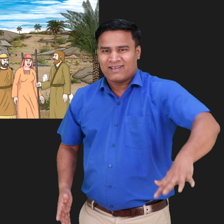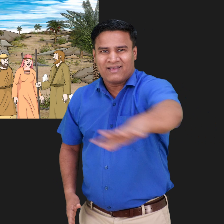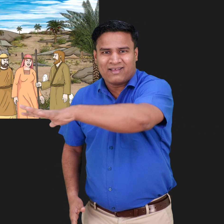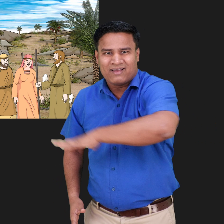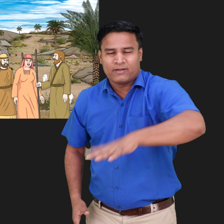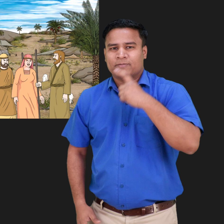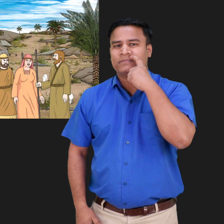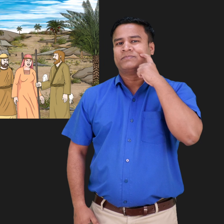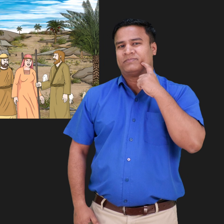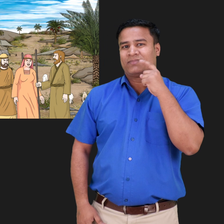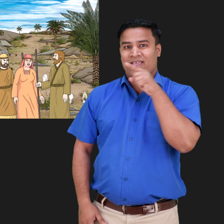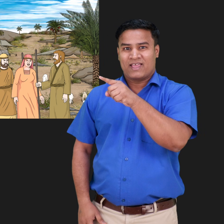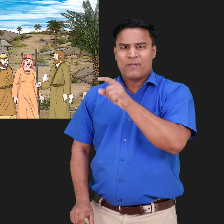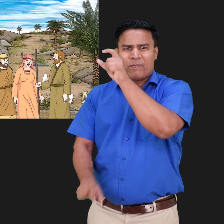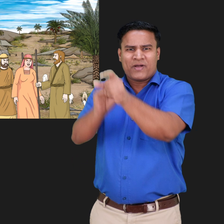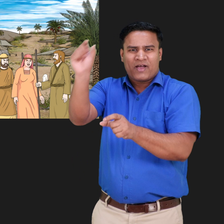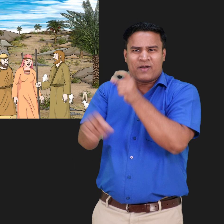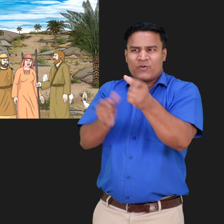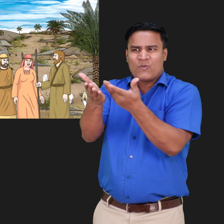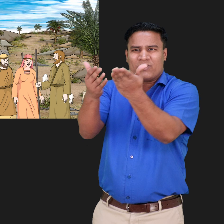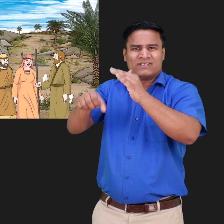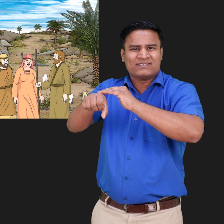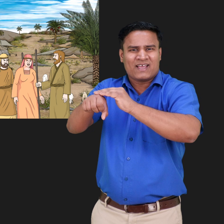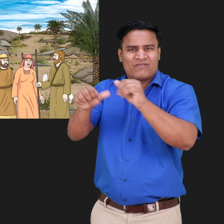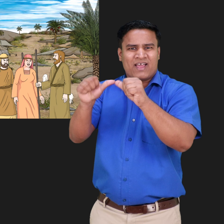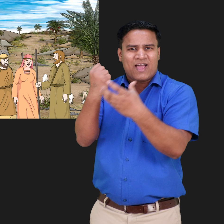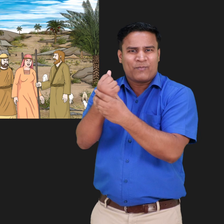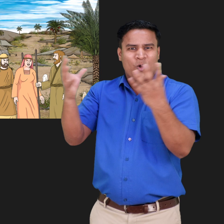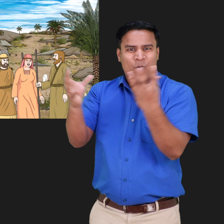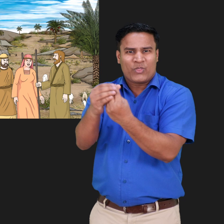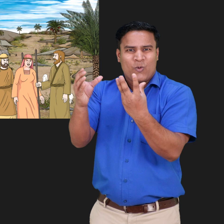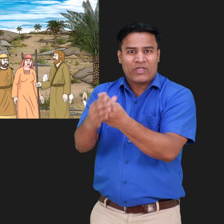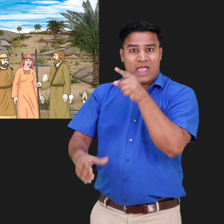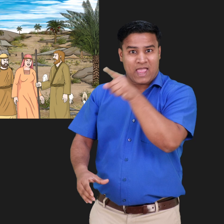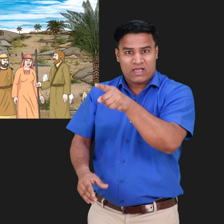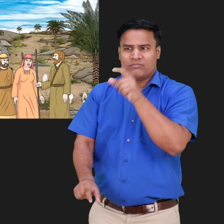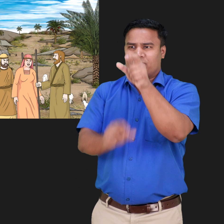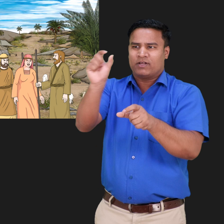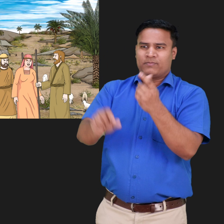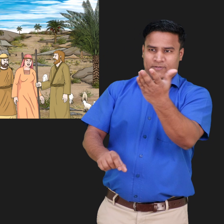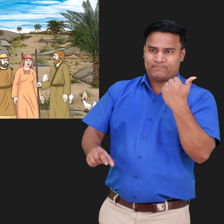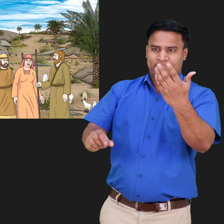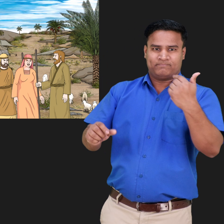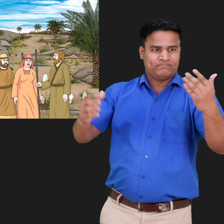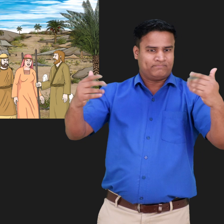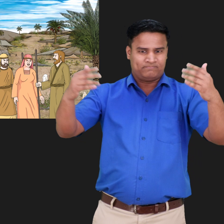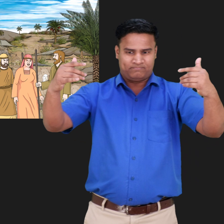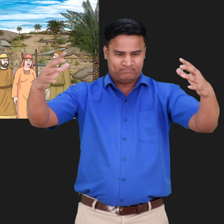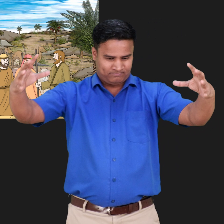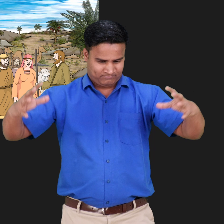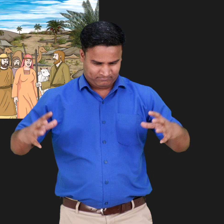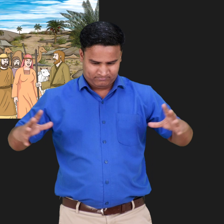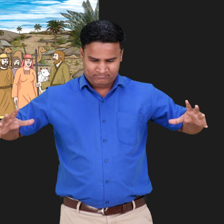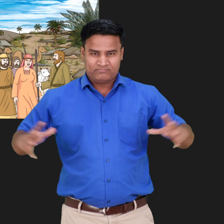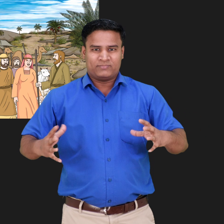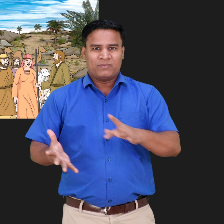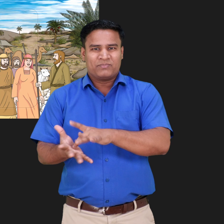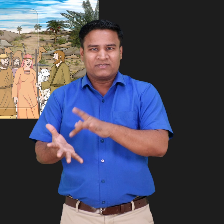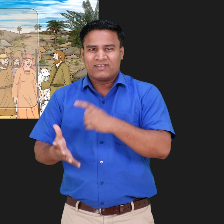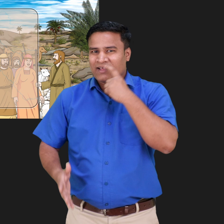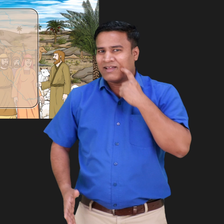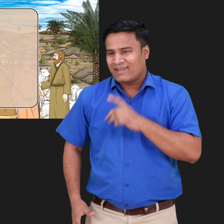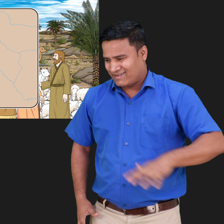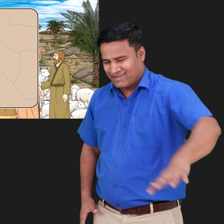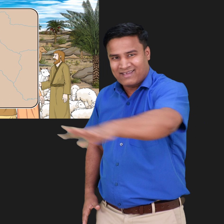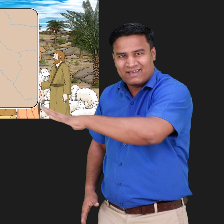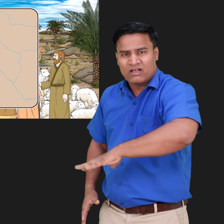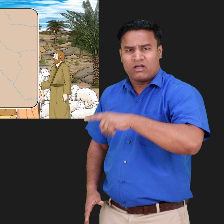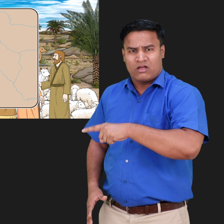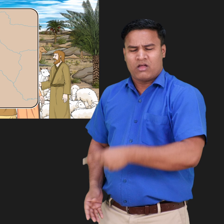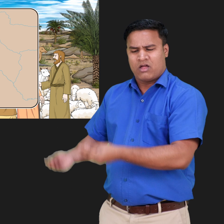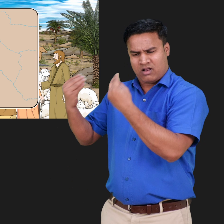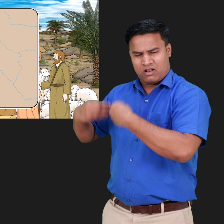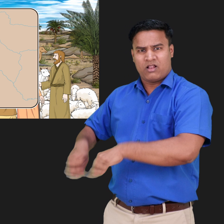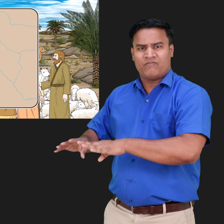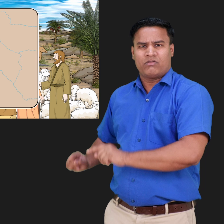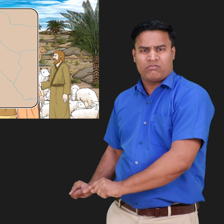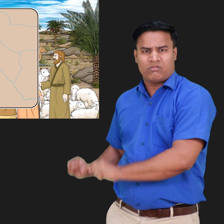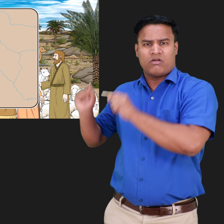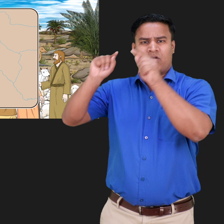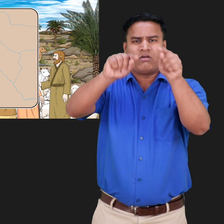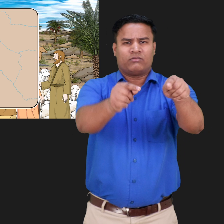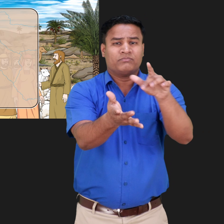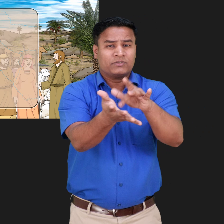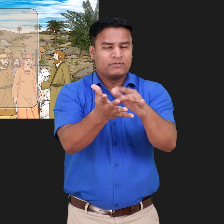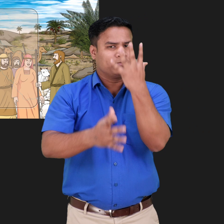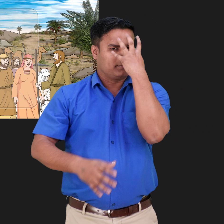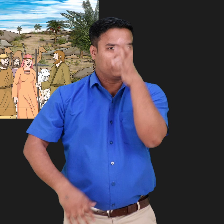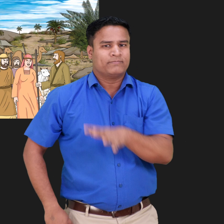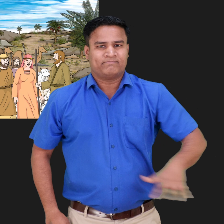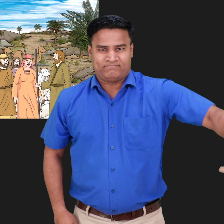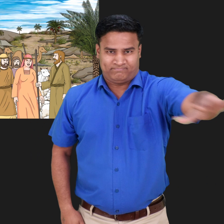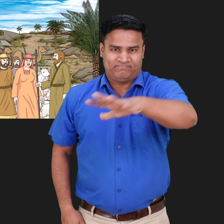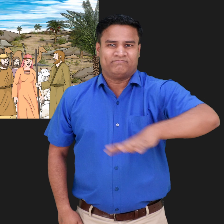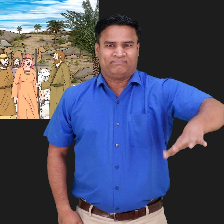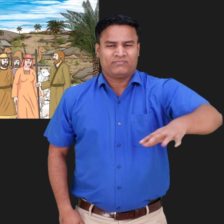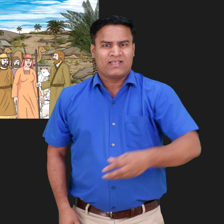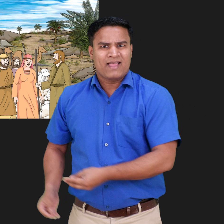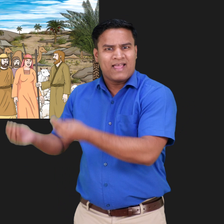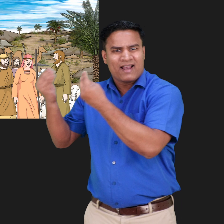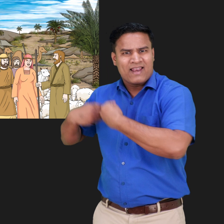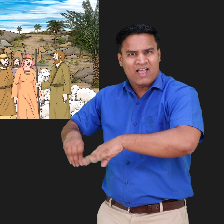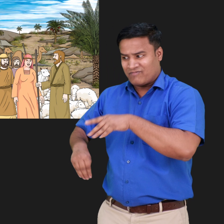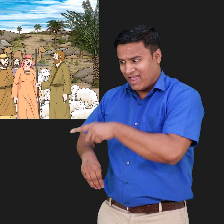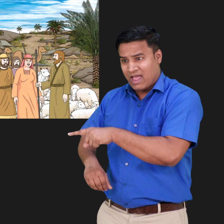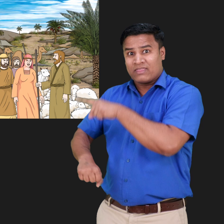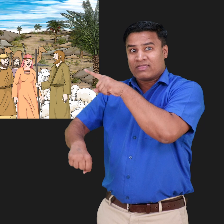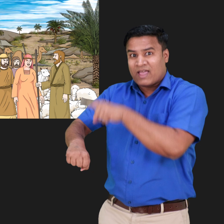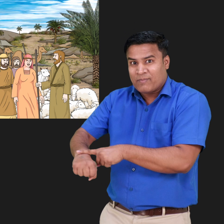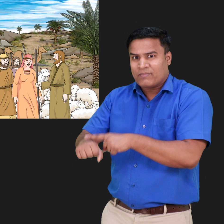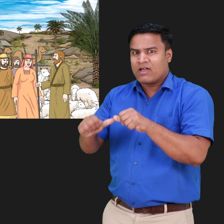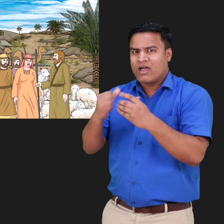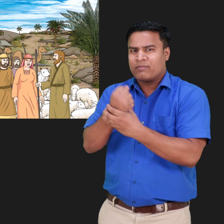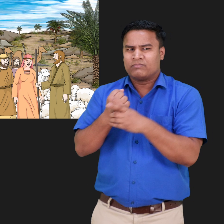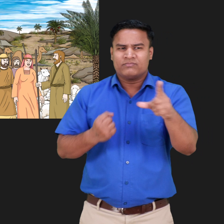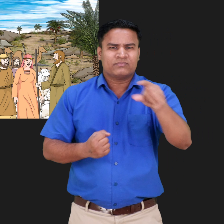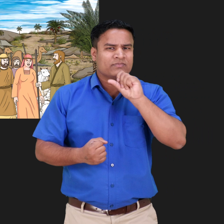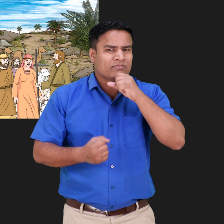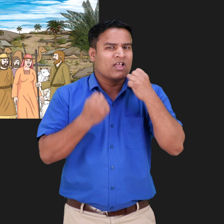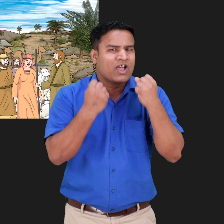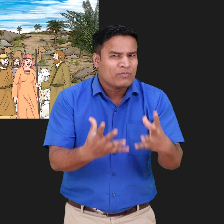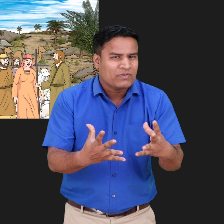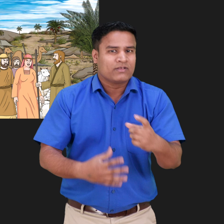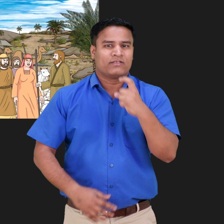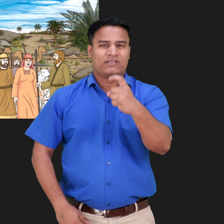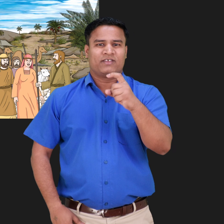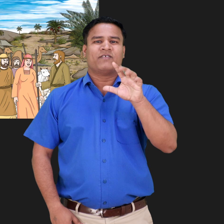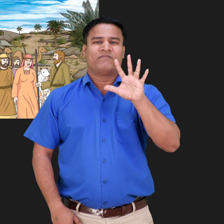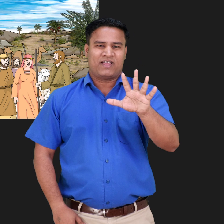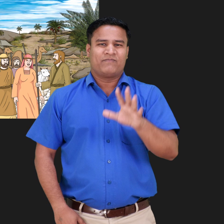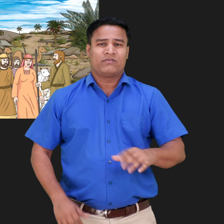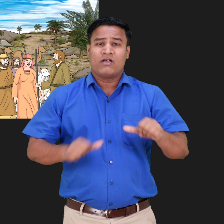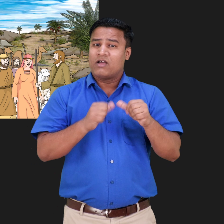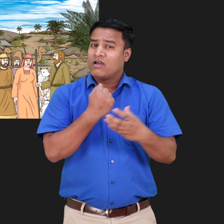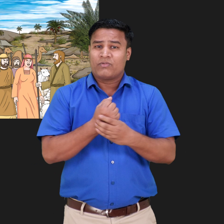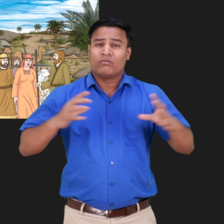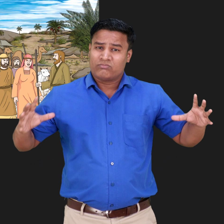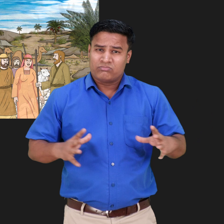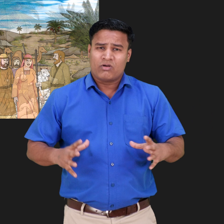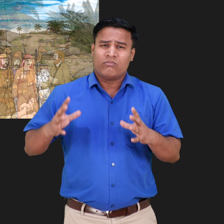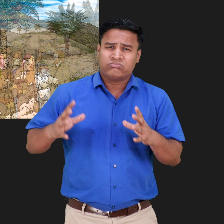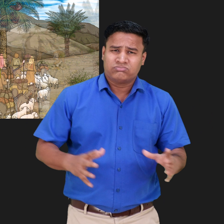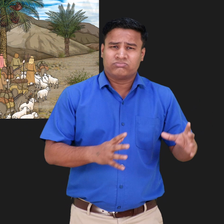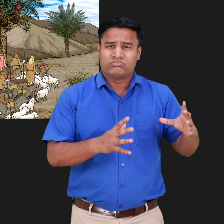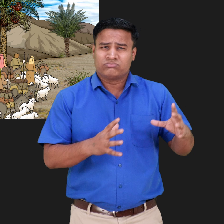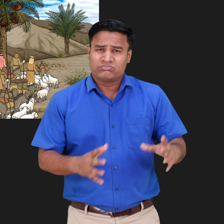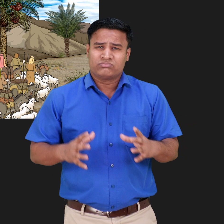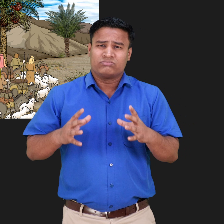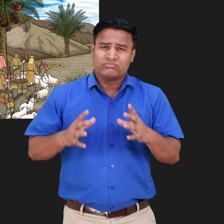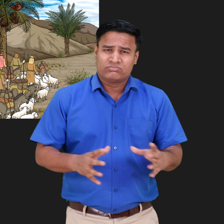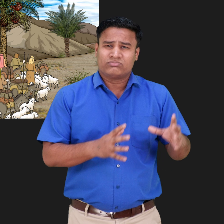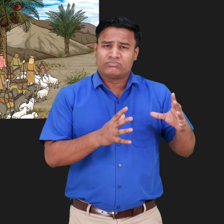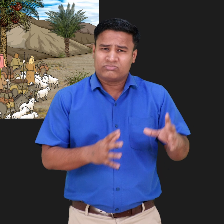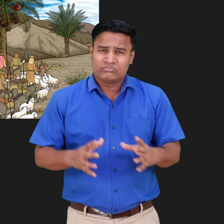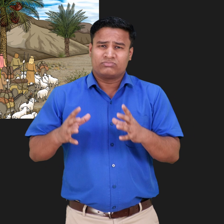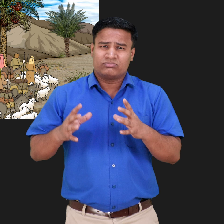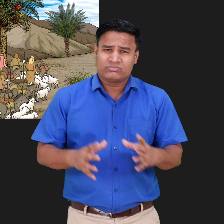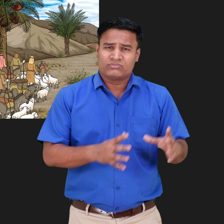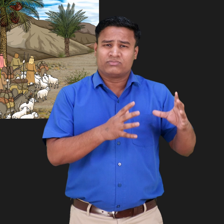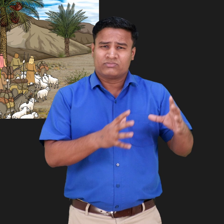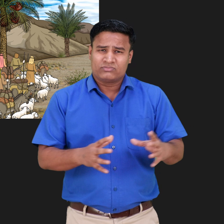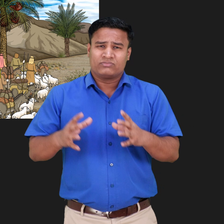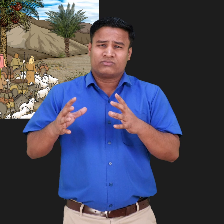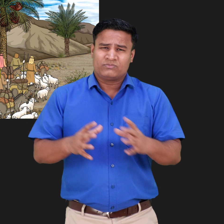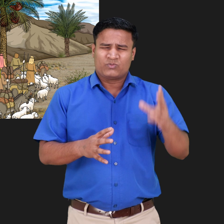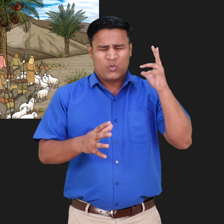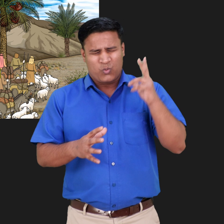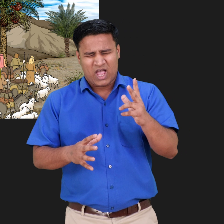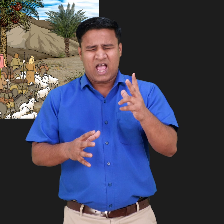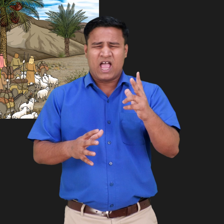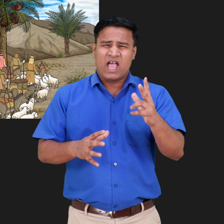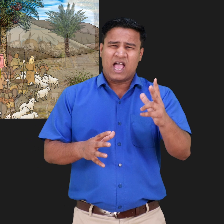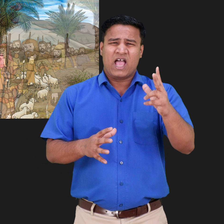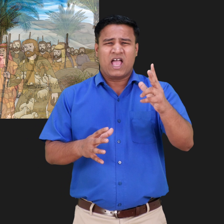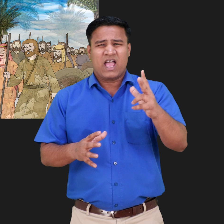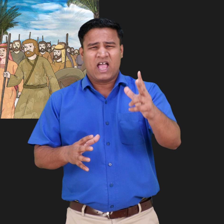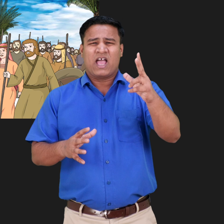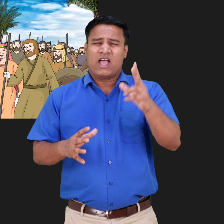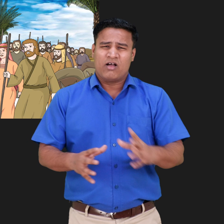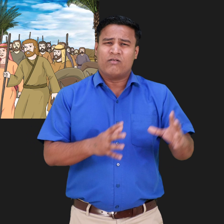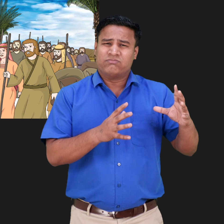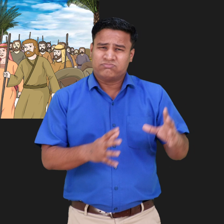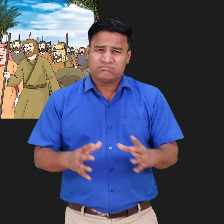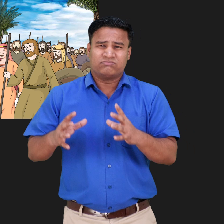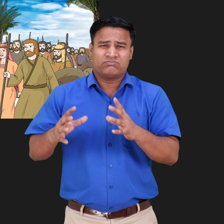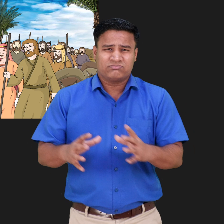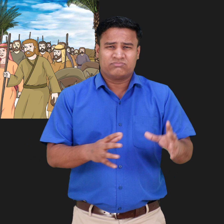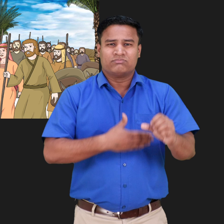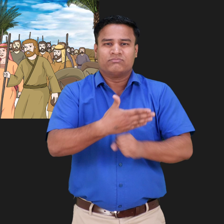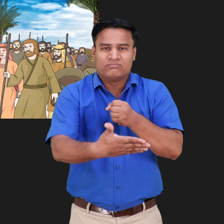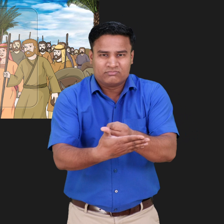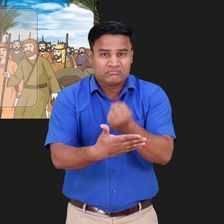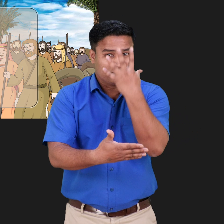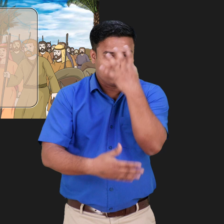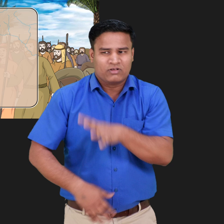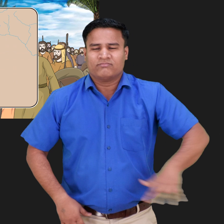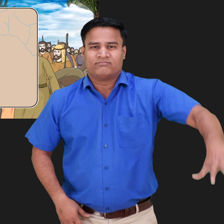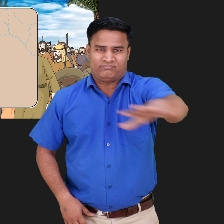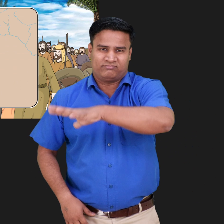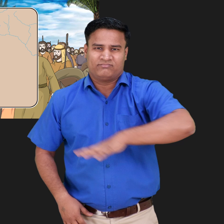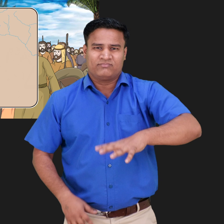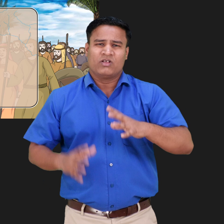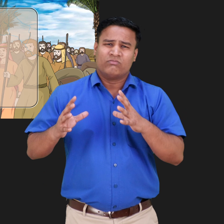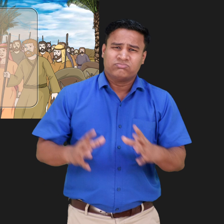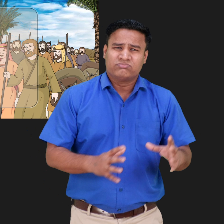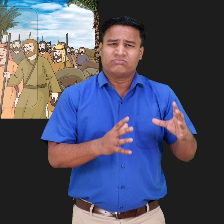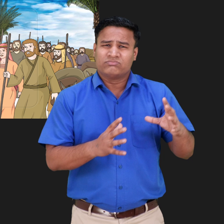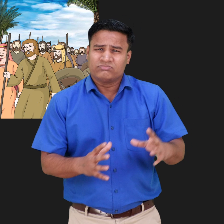And Abram took his wife Sarai, his nephew Lot, and all the possessions and people they had acquired in Haran, and set out for the land of Canaan.